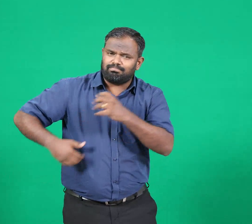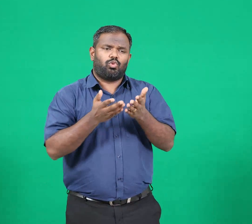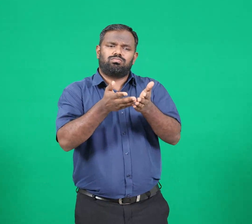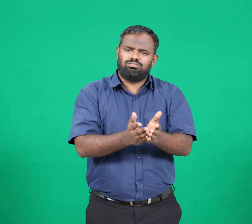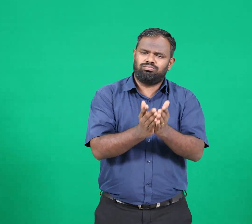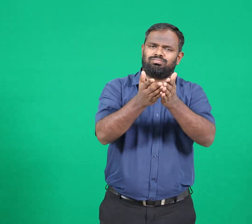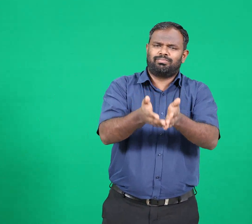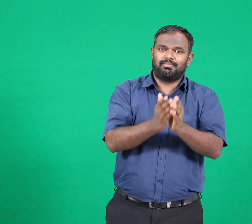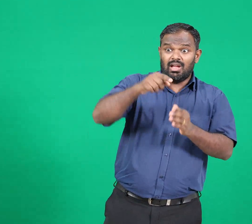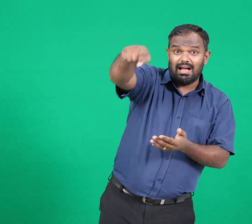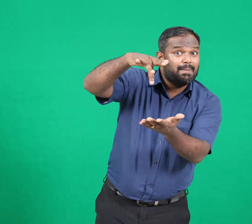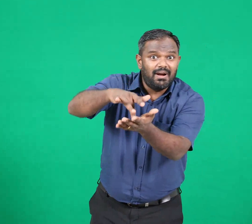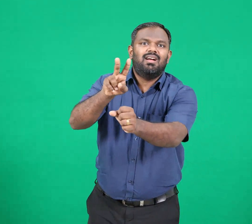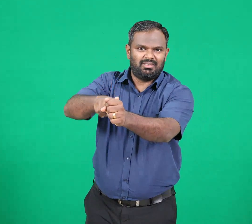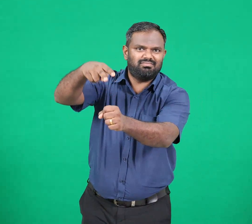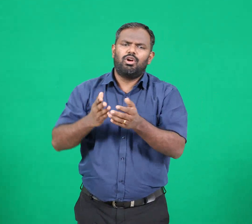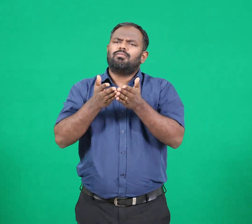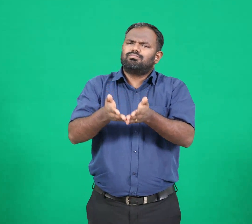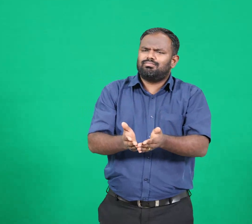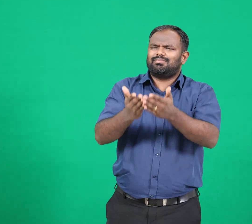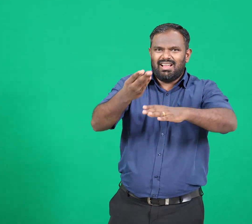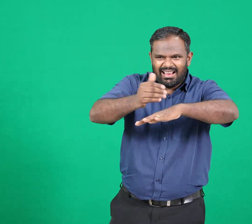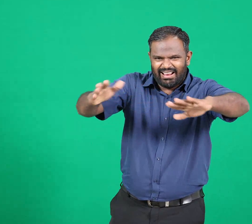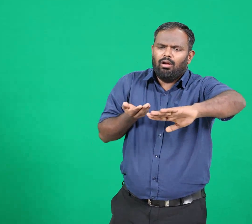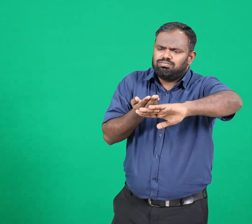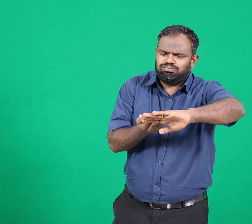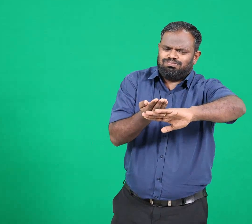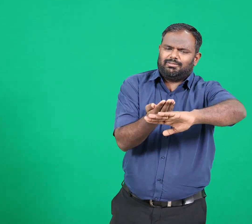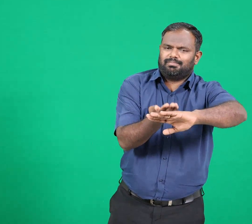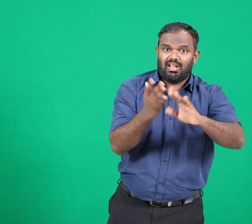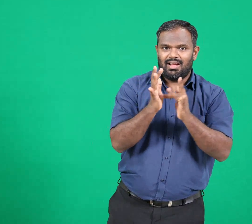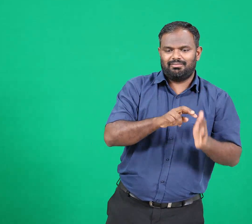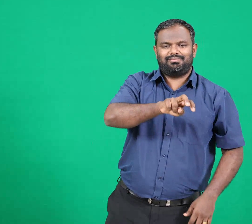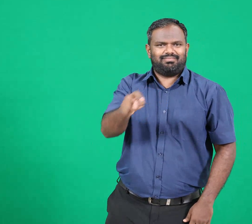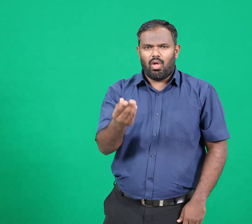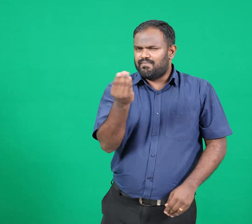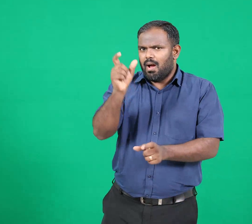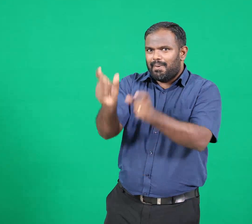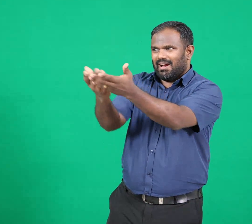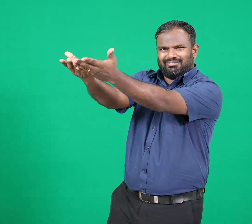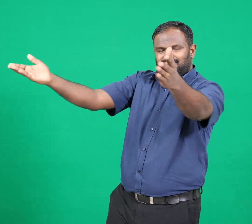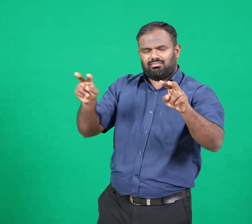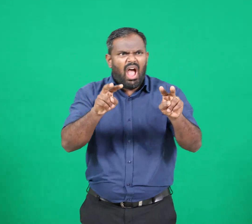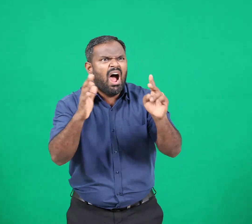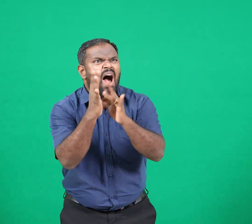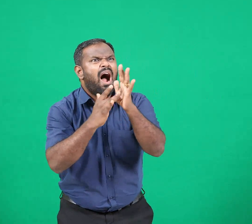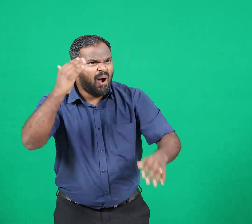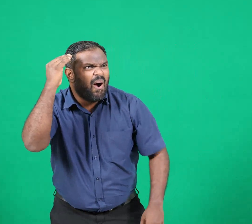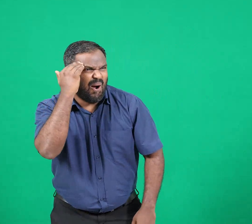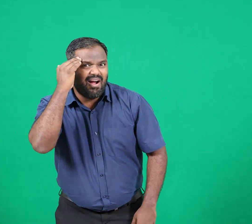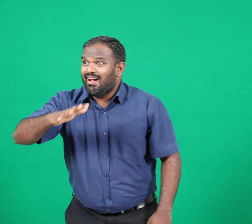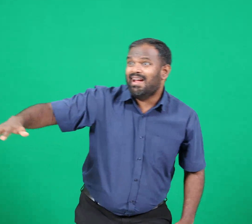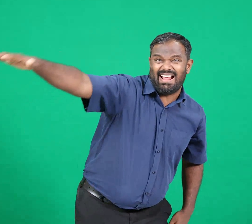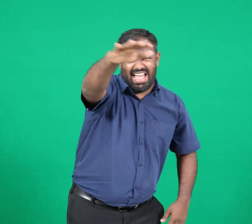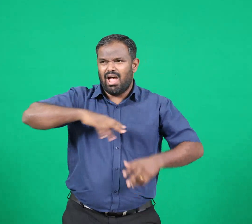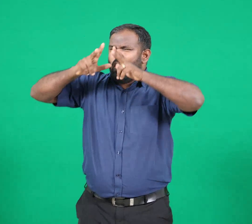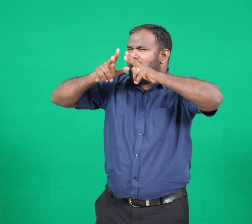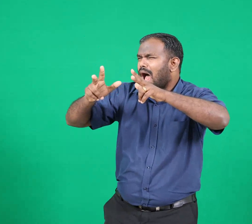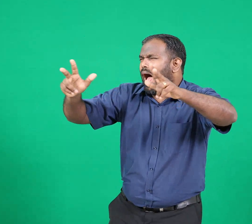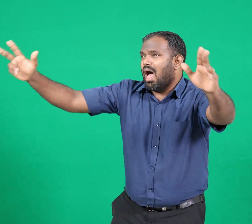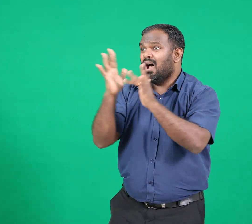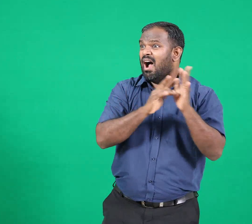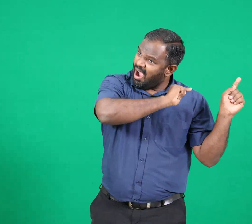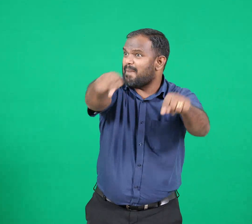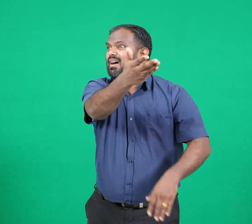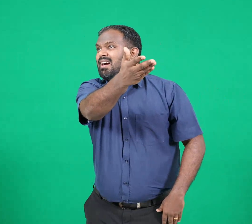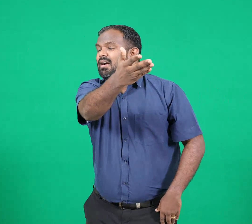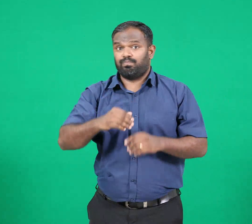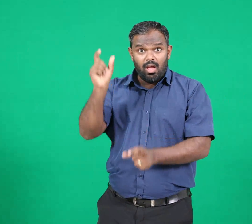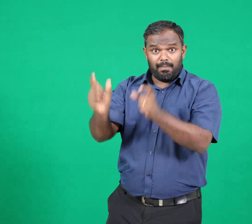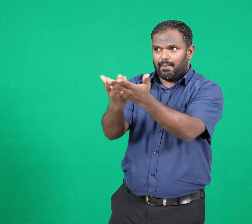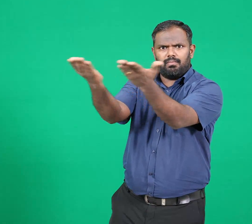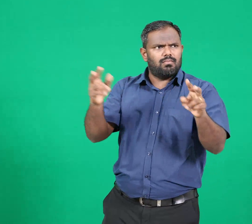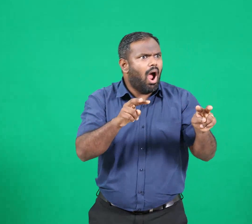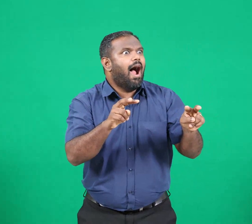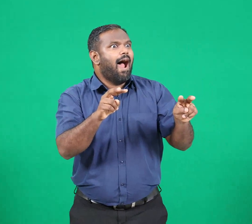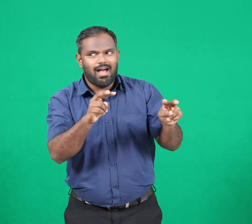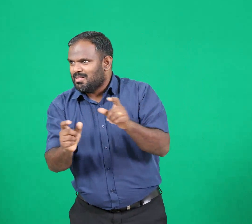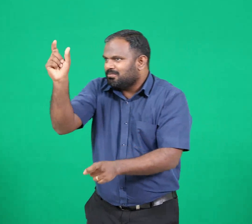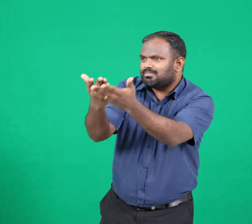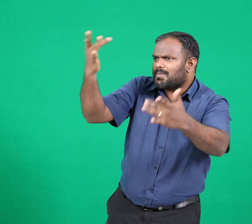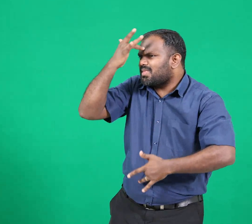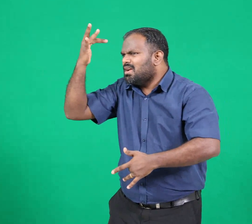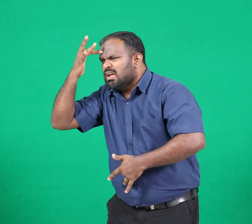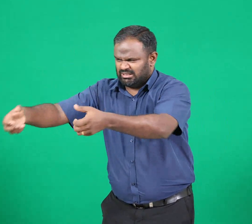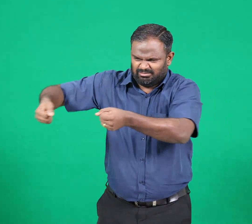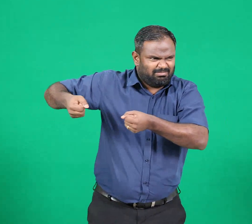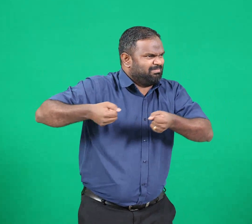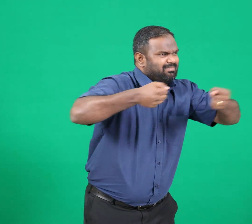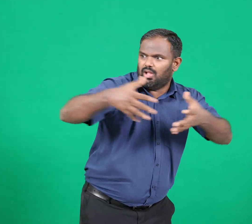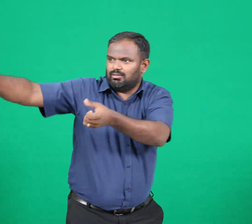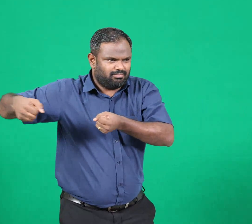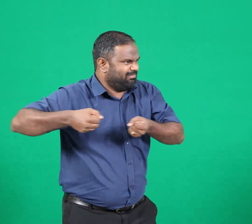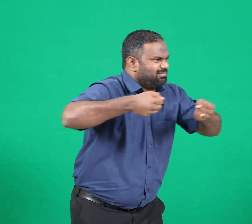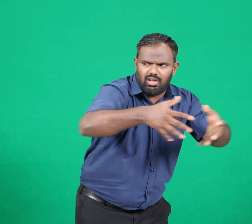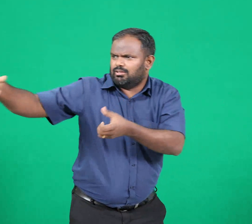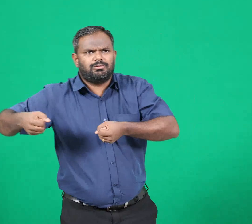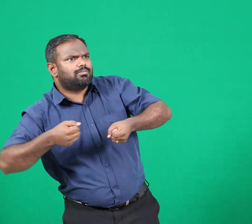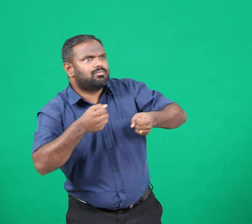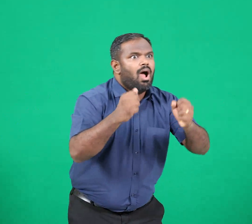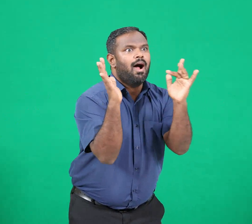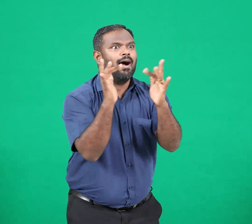And when the men of that place recognized Jesus, they sent word to all the surrounding region.